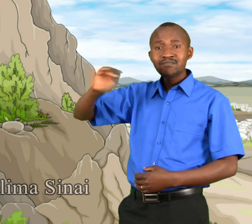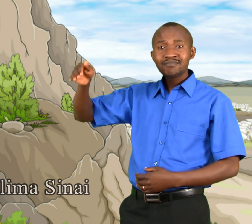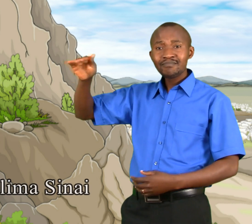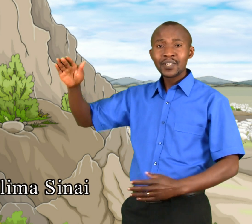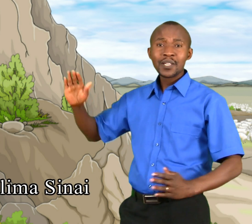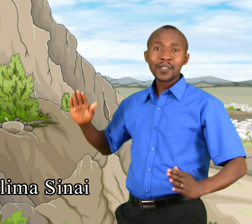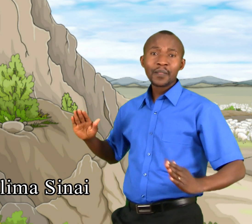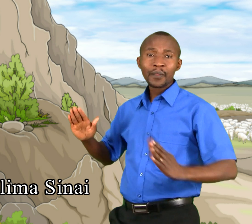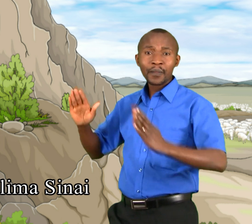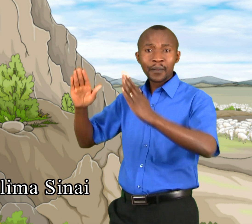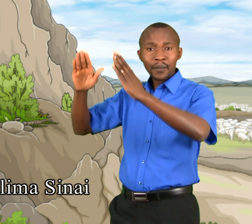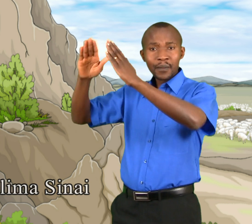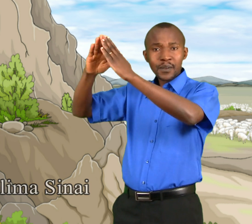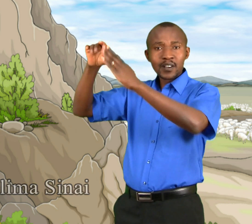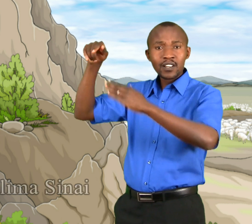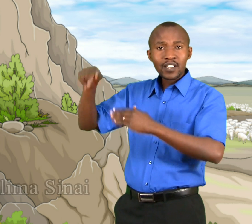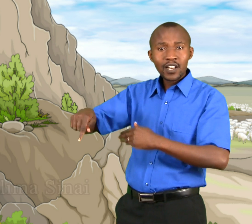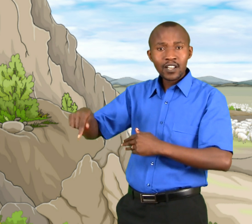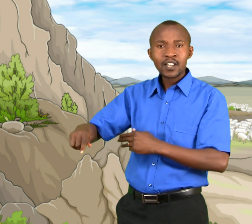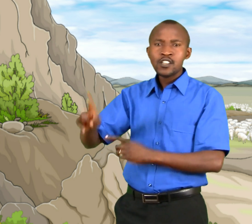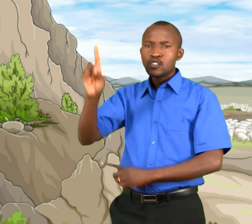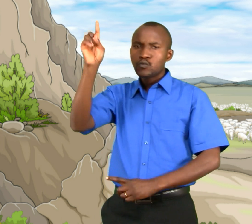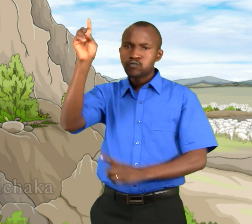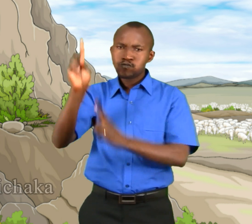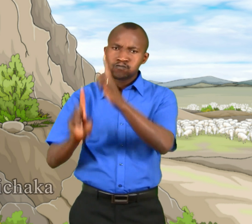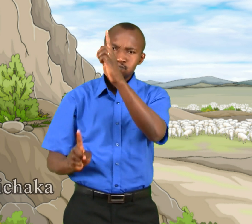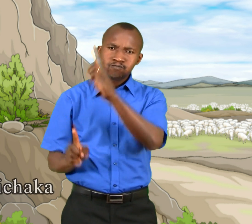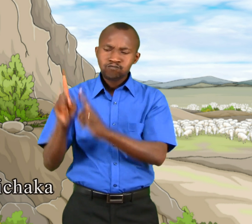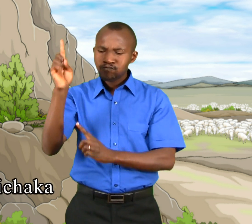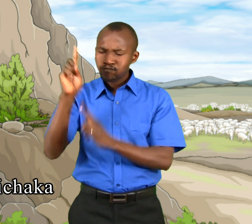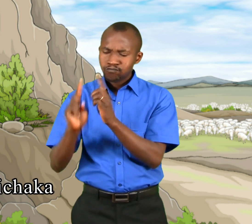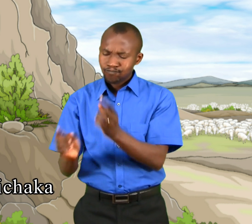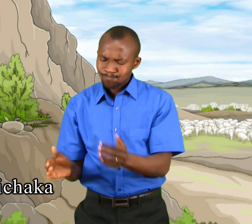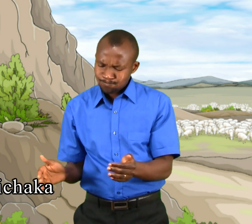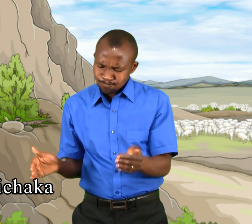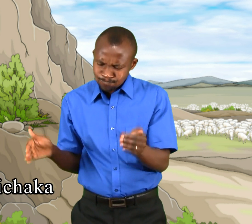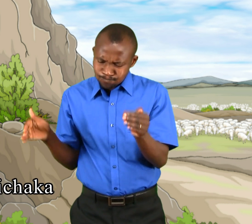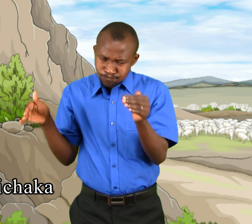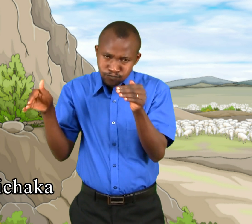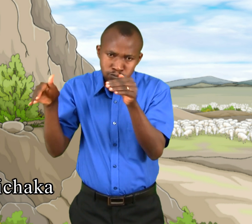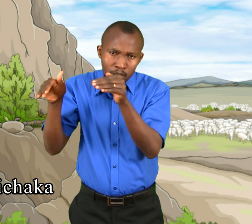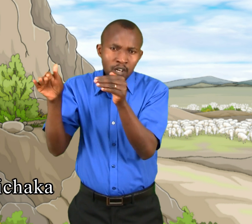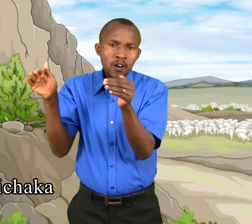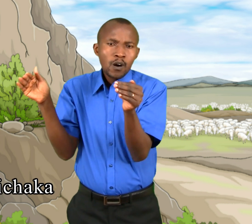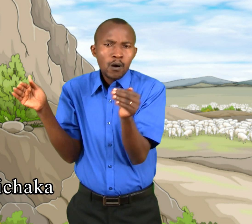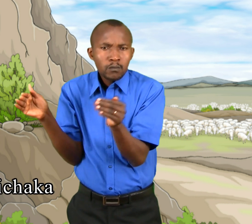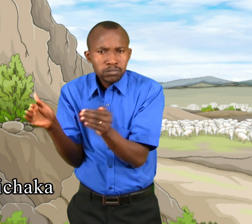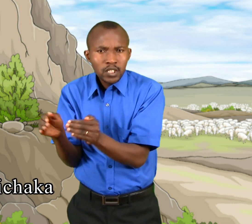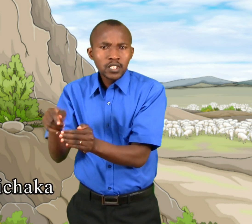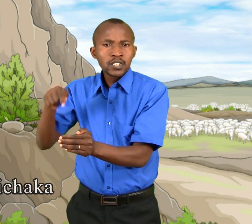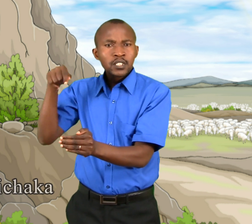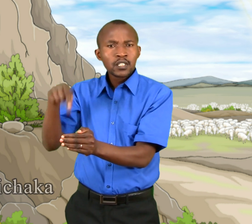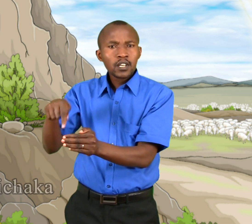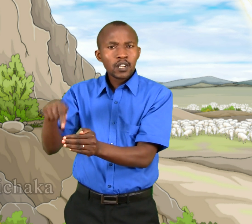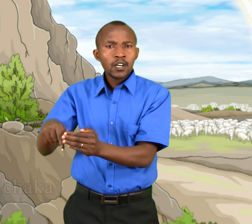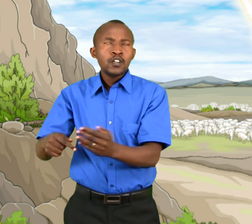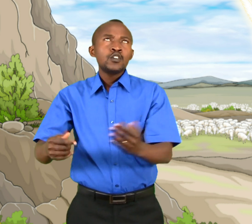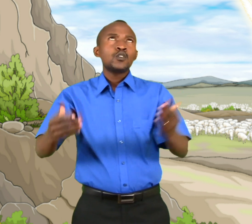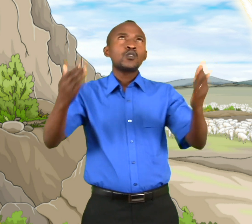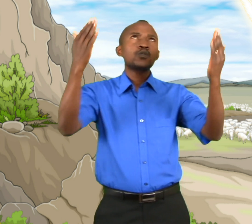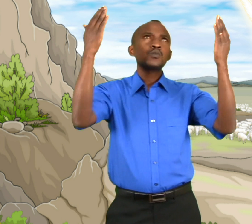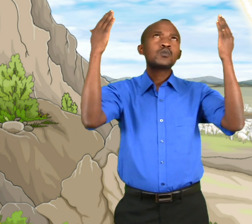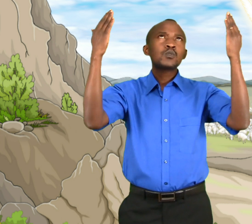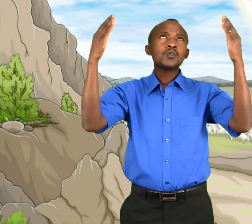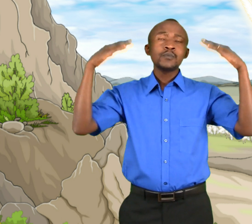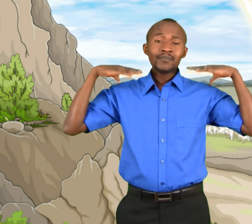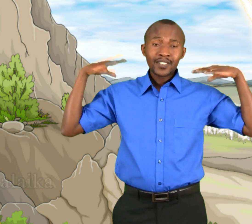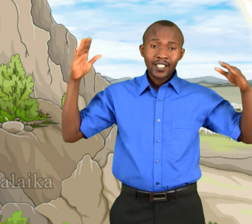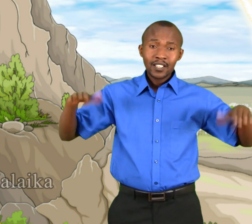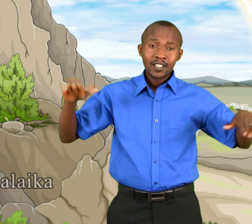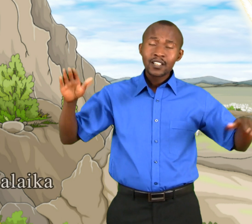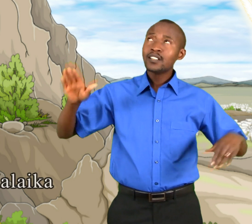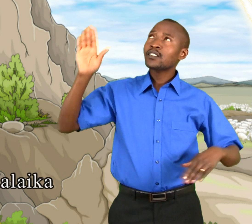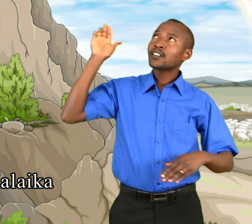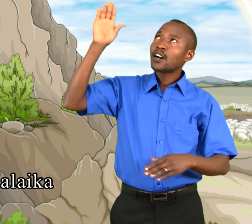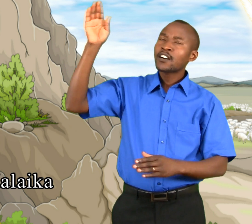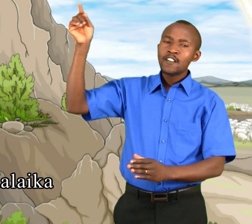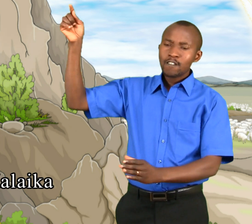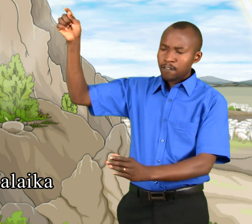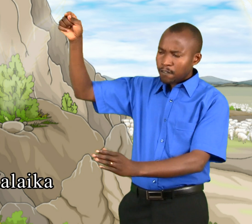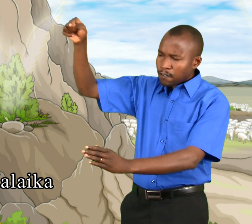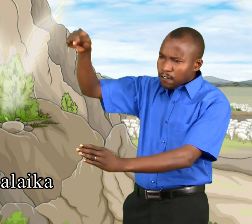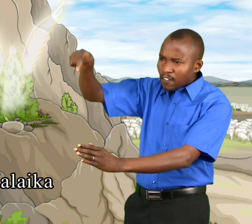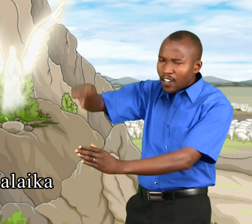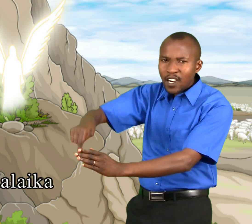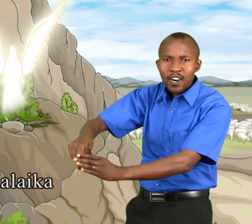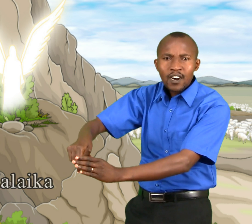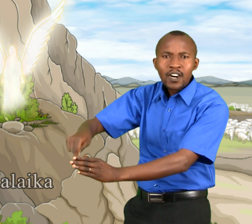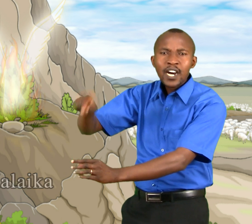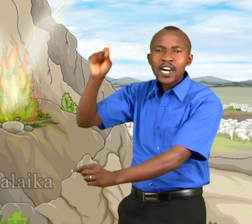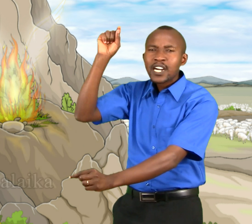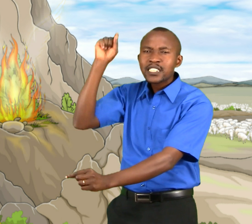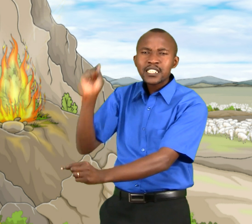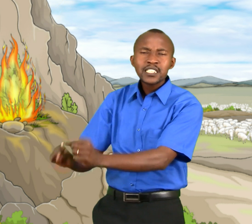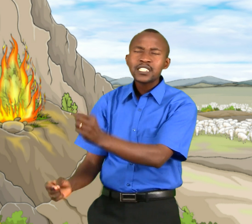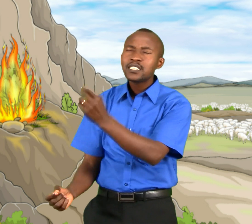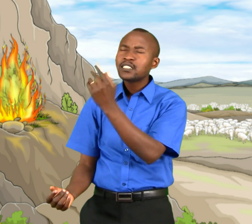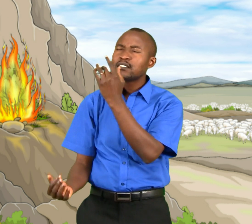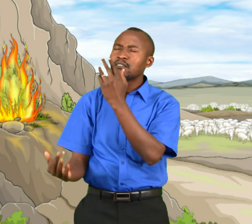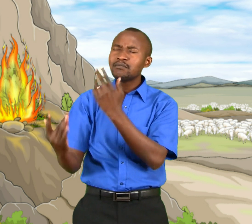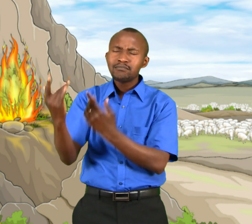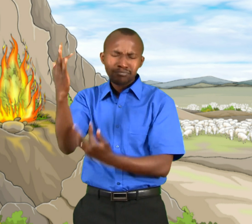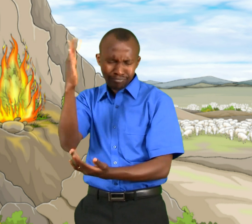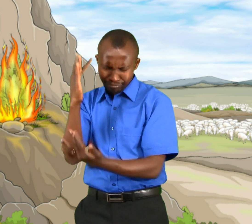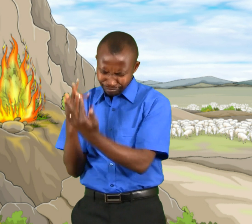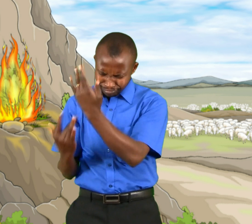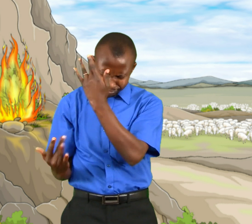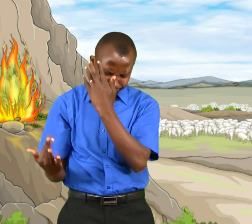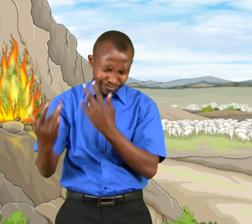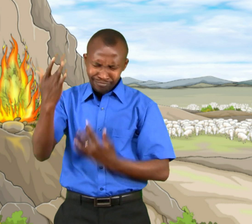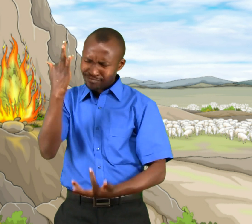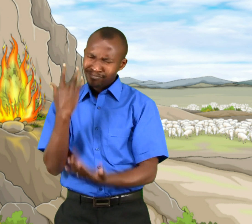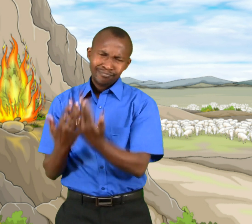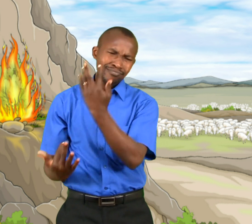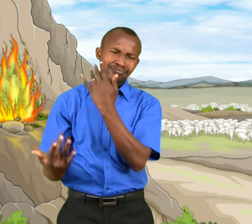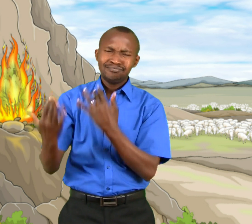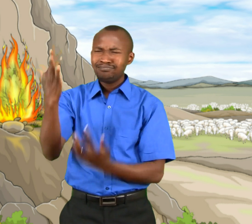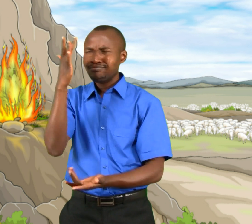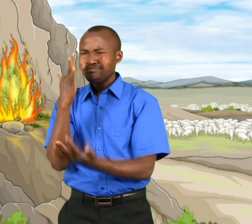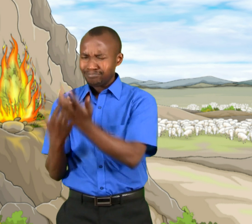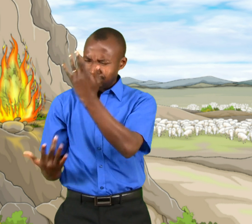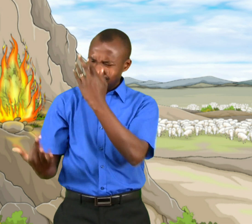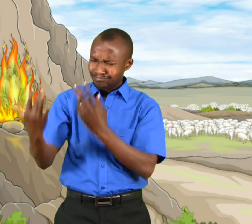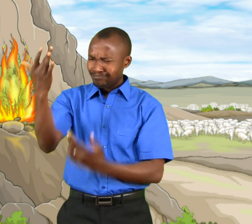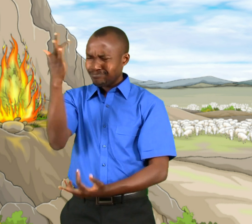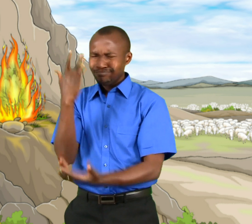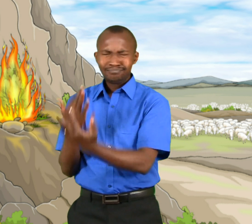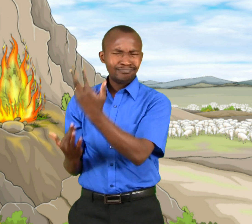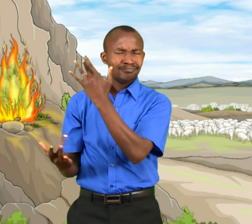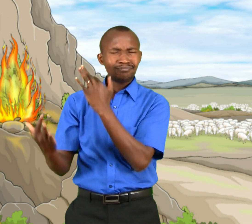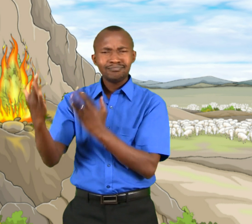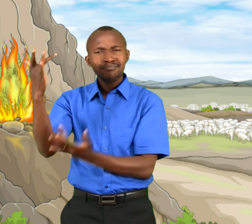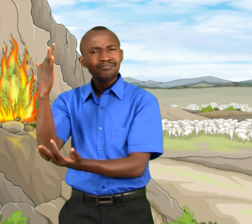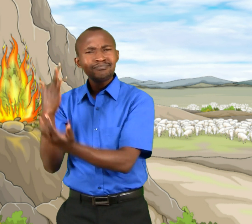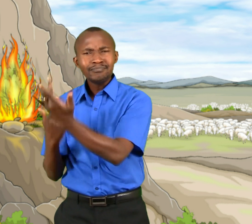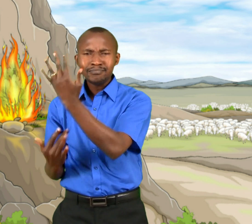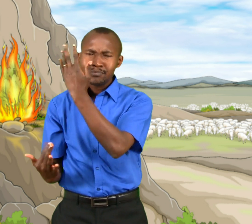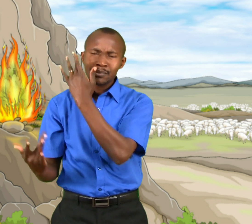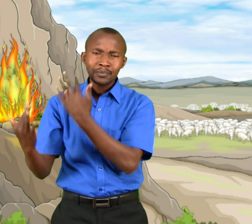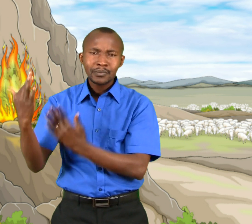There the angel of the LORD appeared to him in a blazing fire from within a bush.